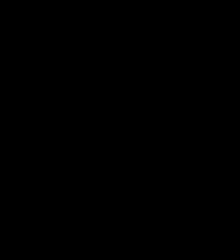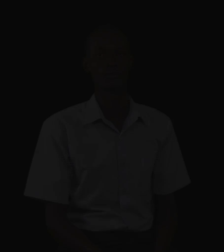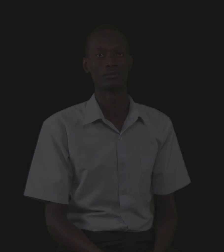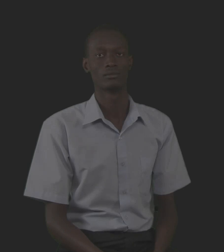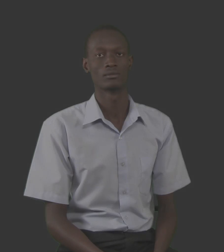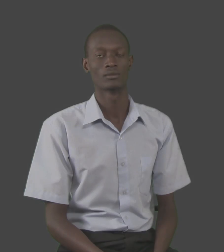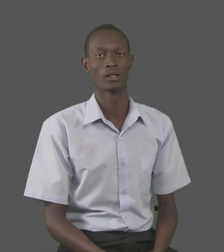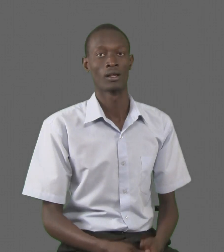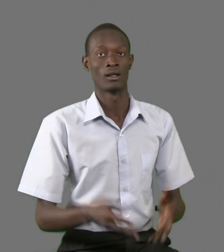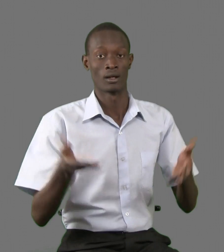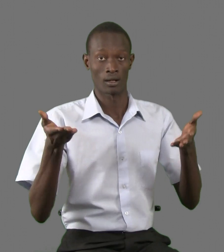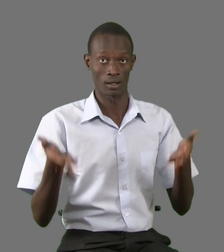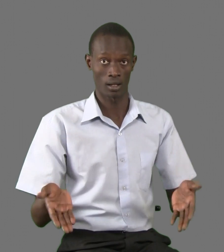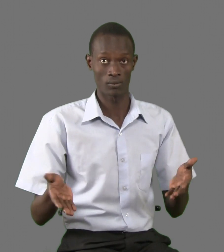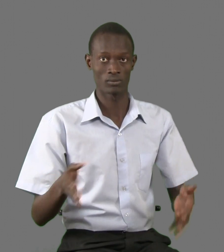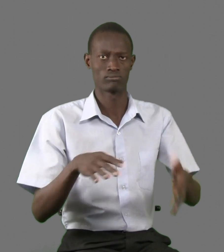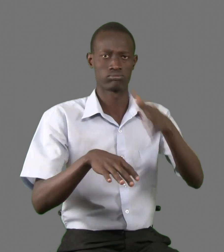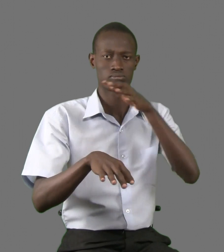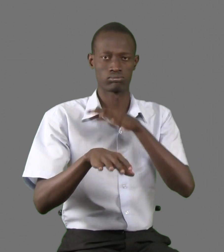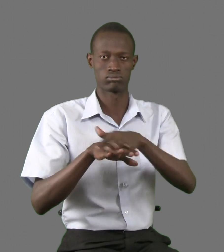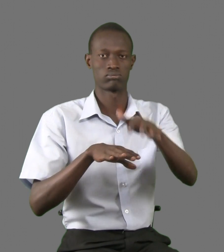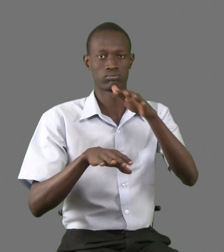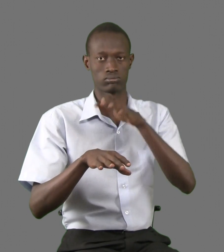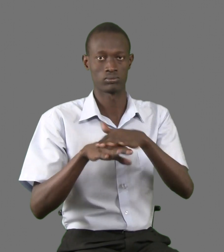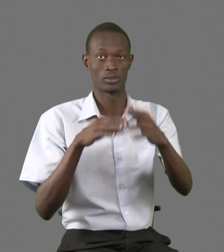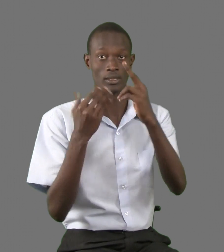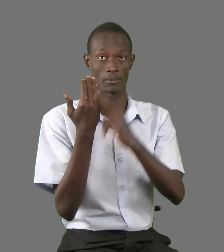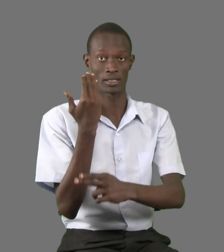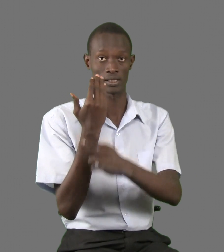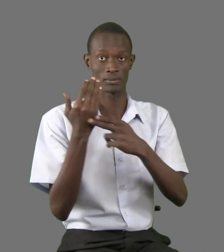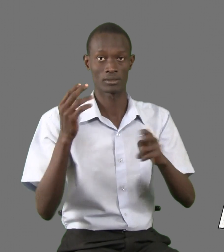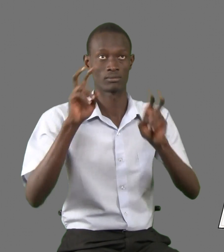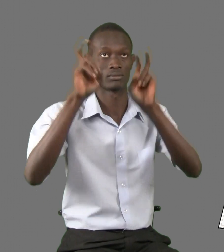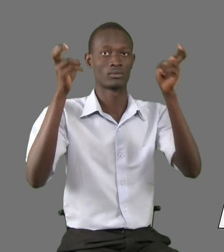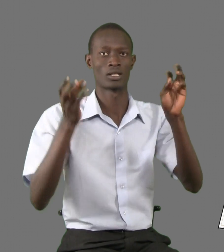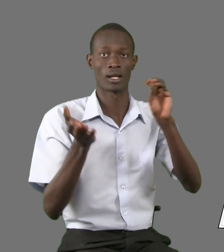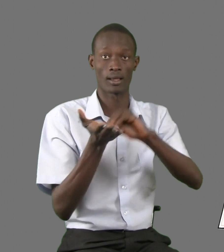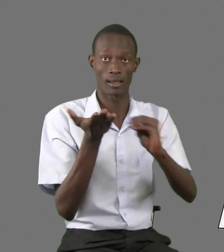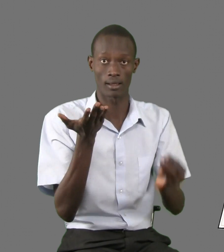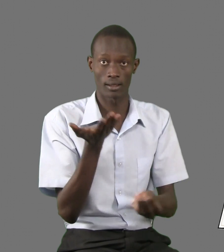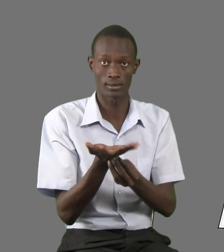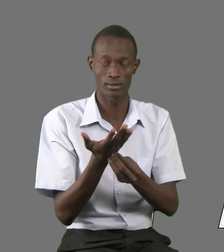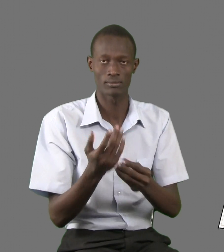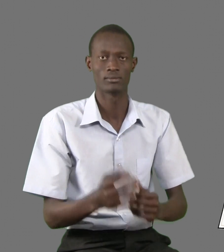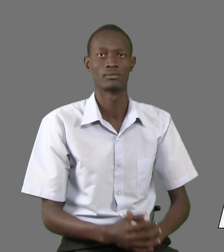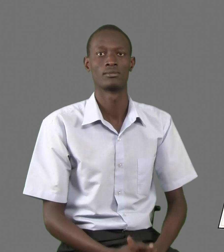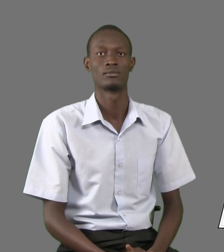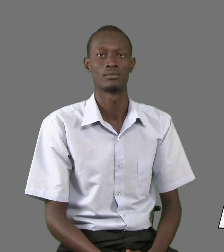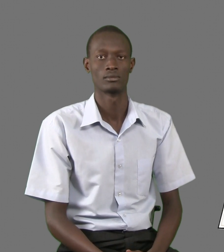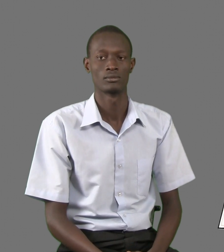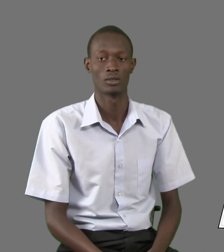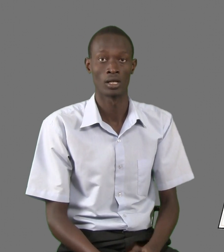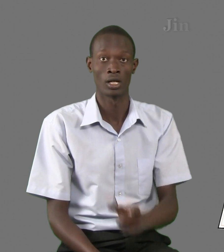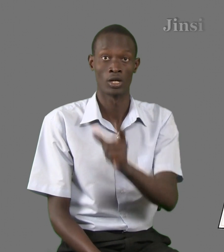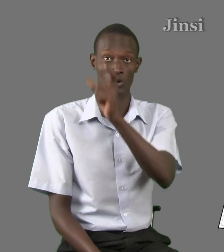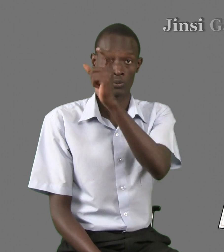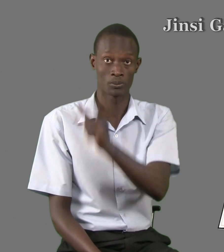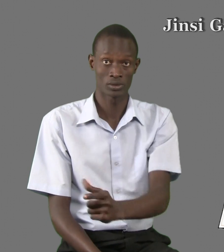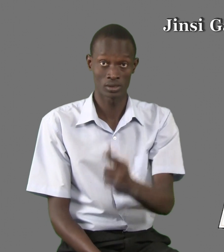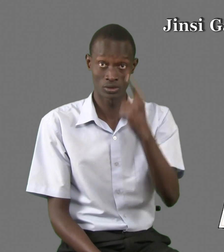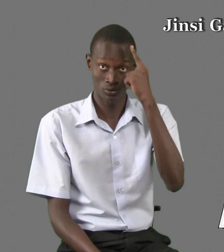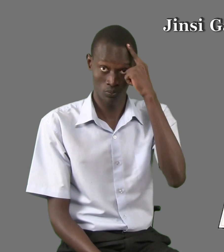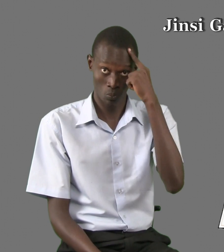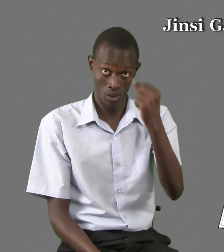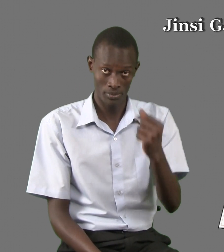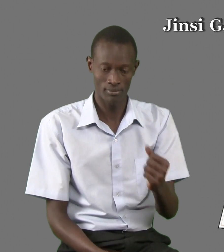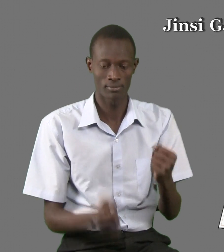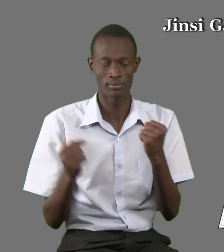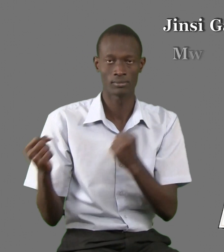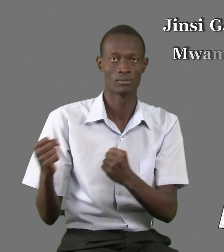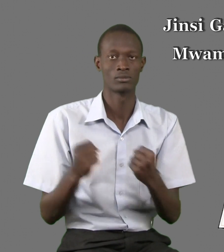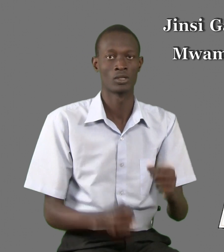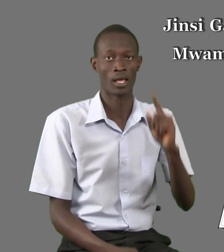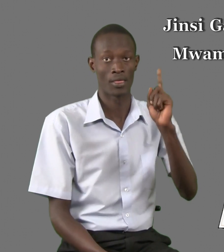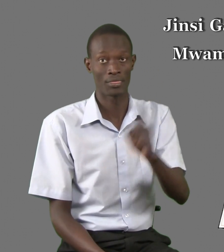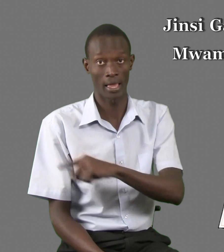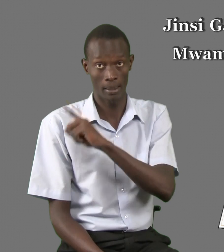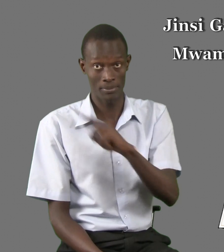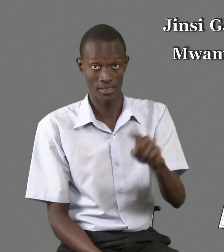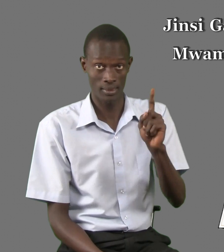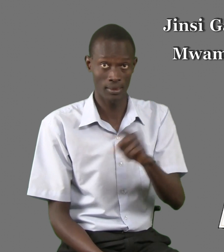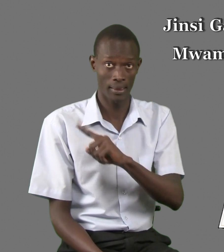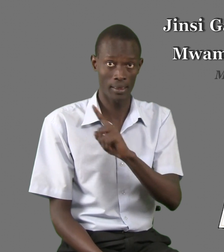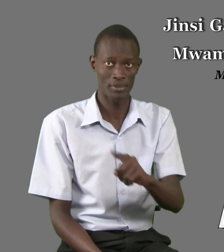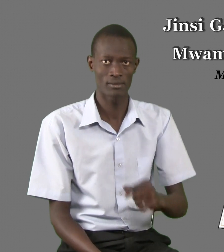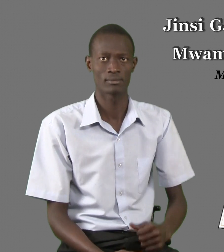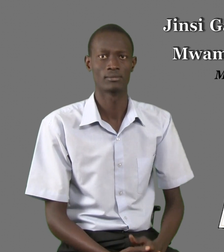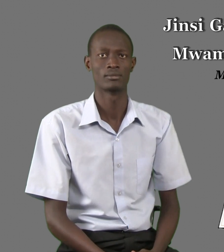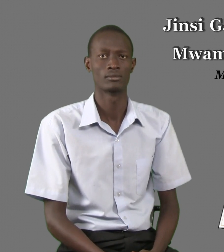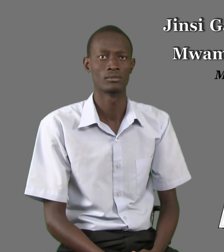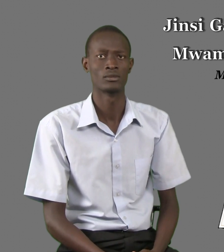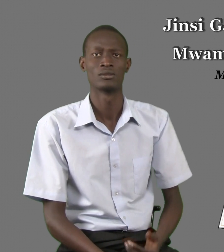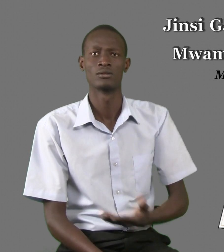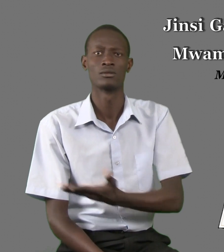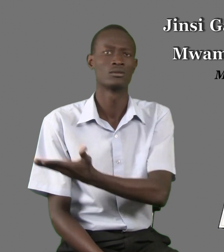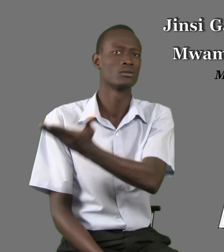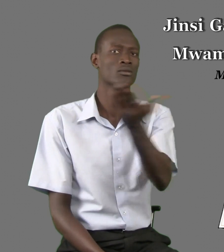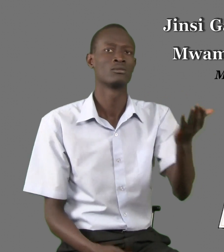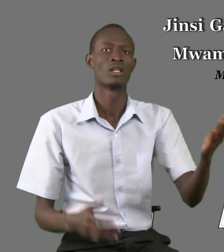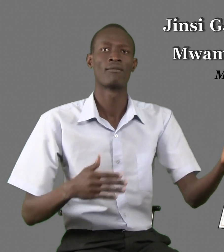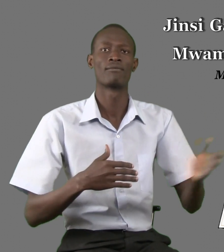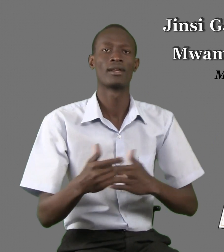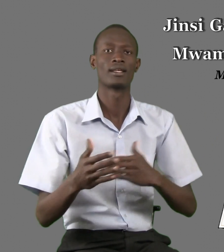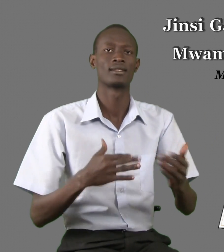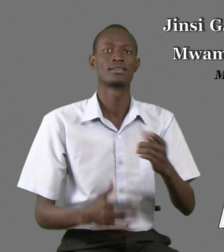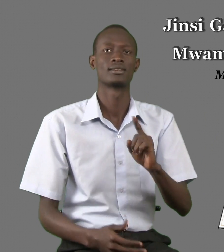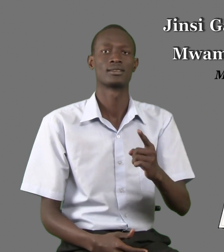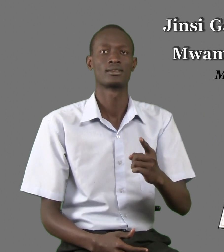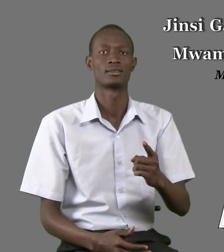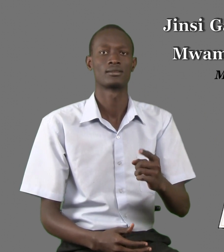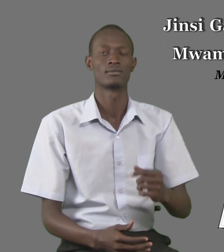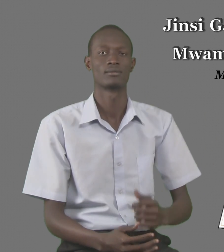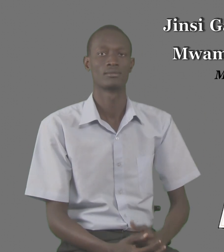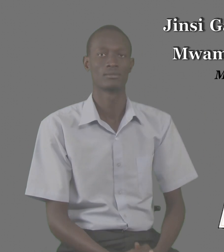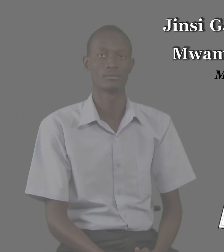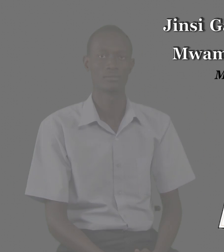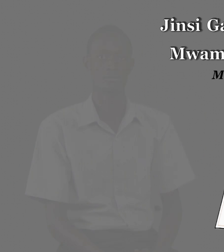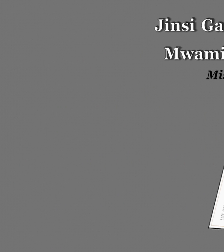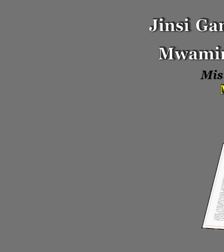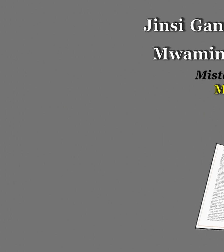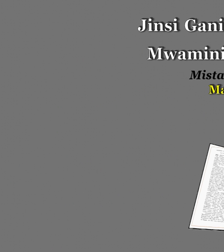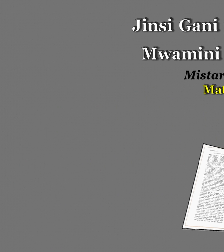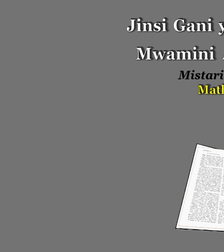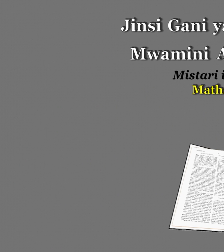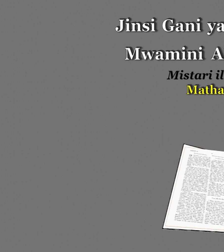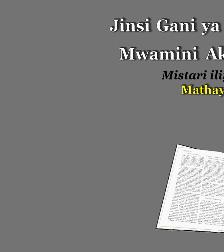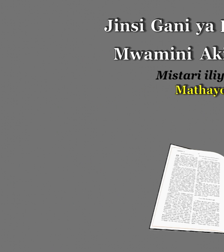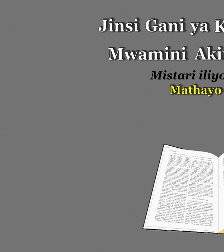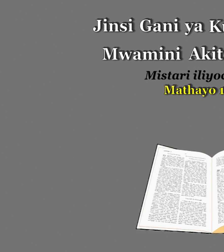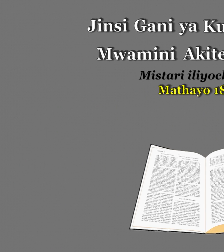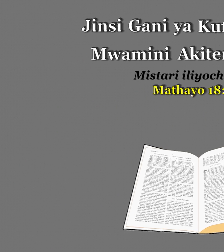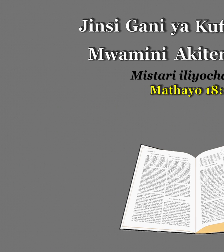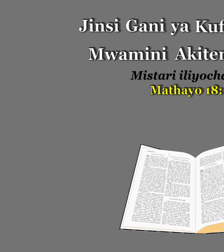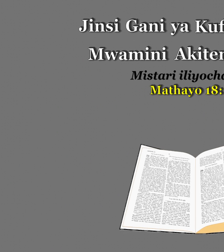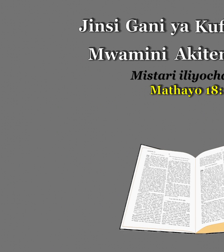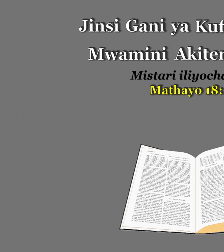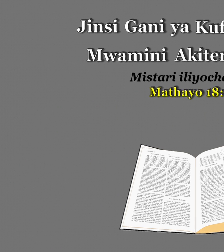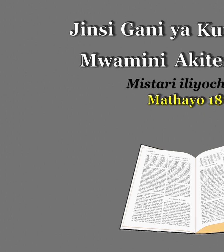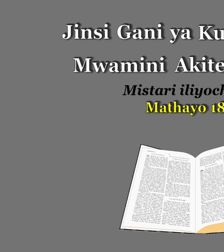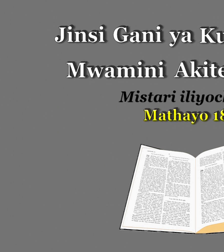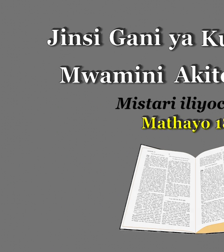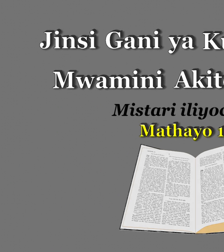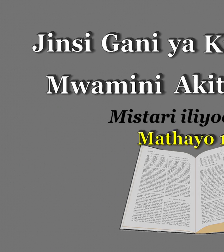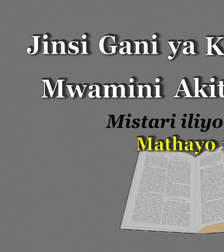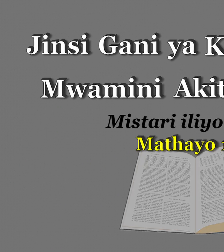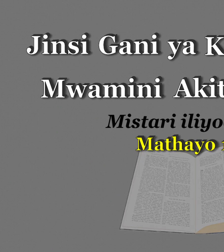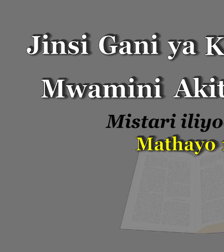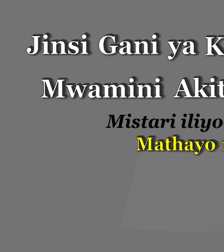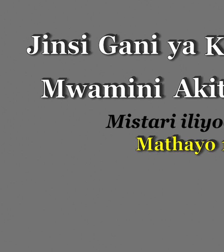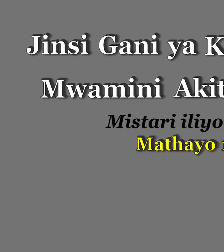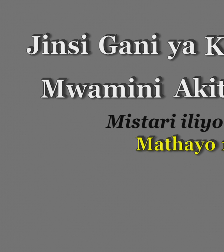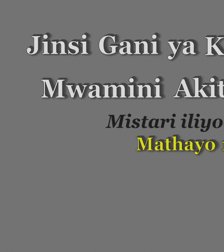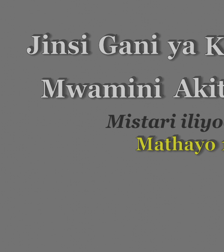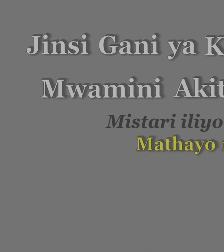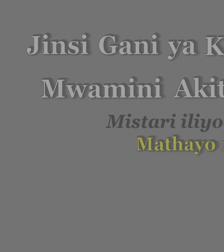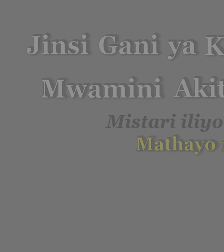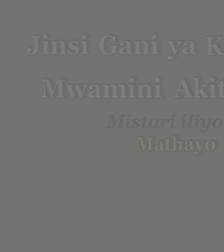What to do if a believer sins